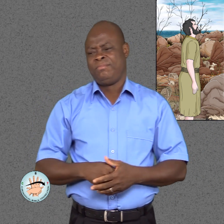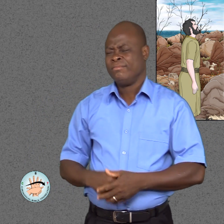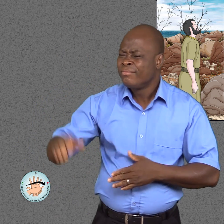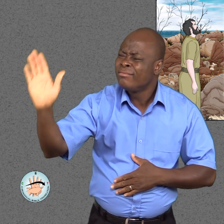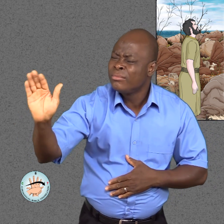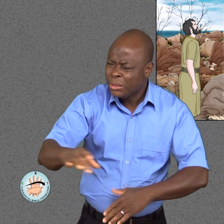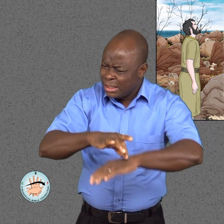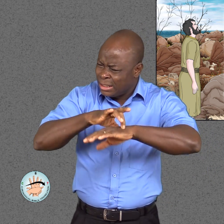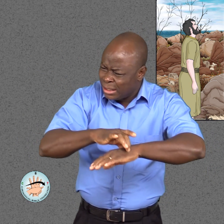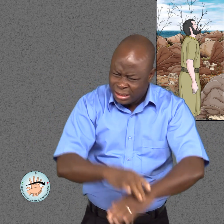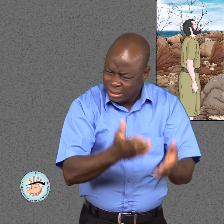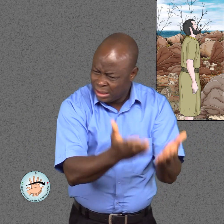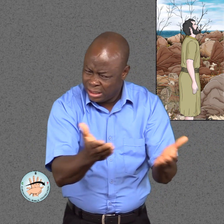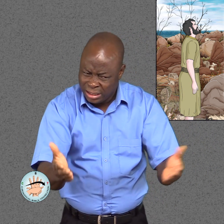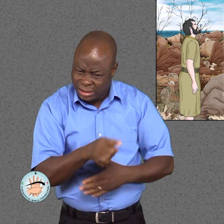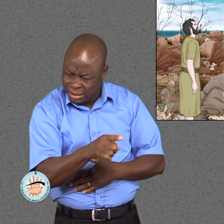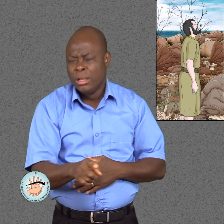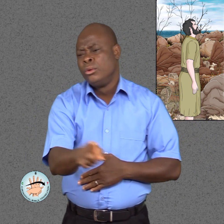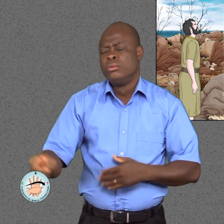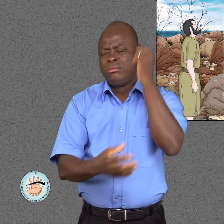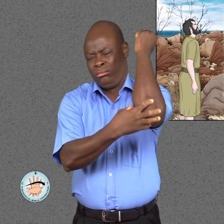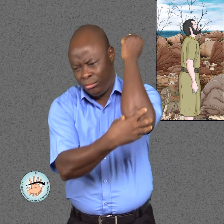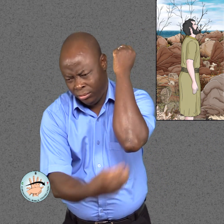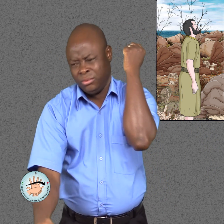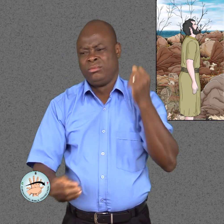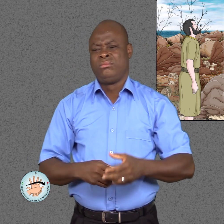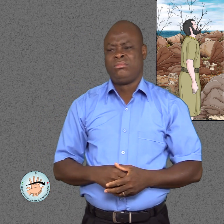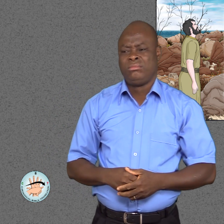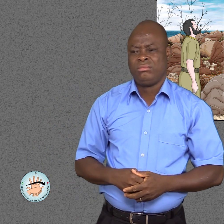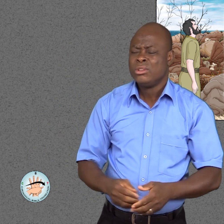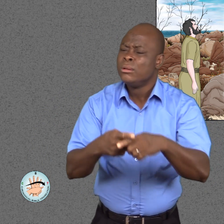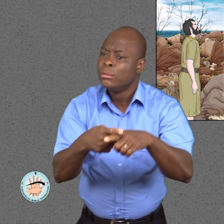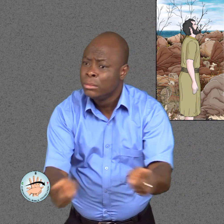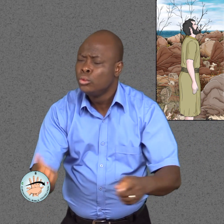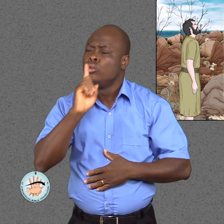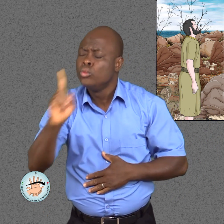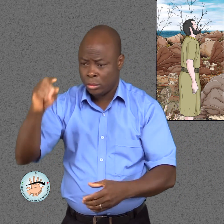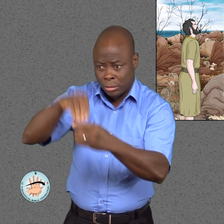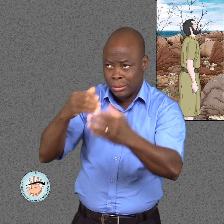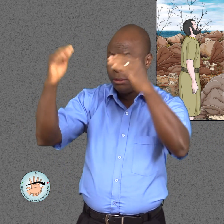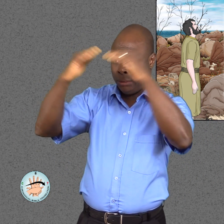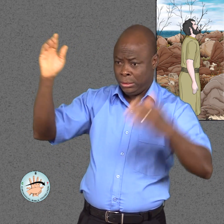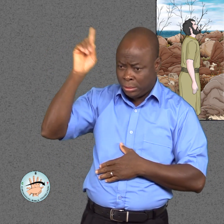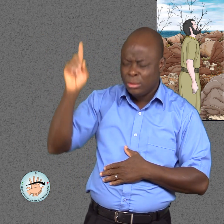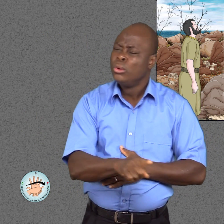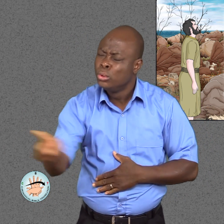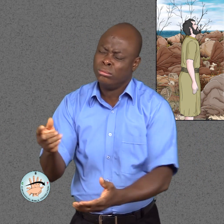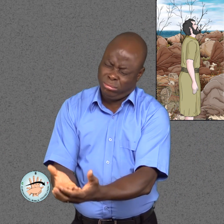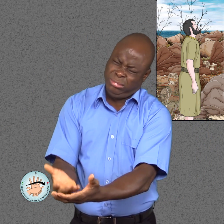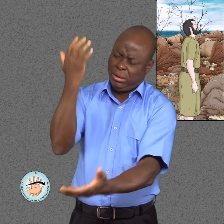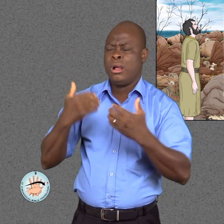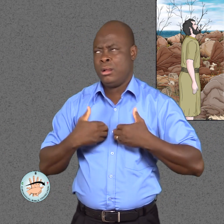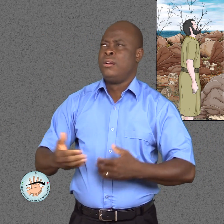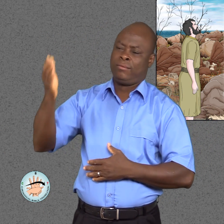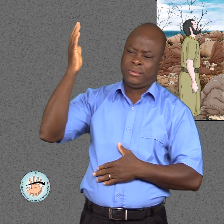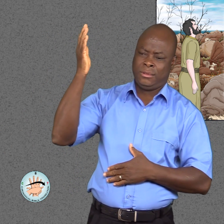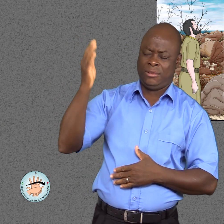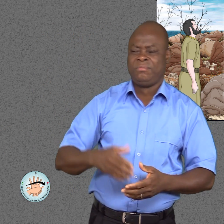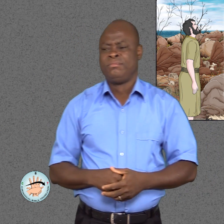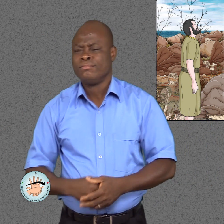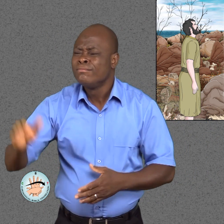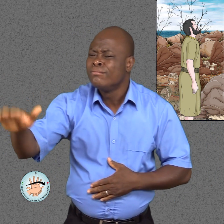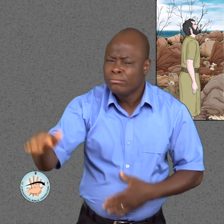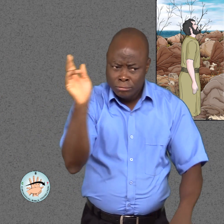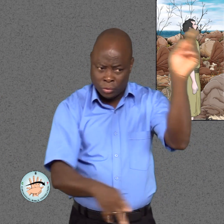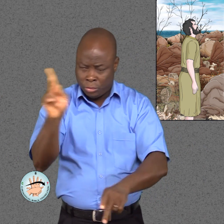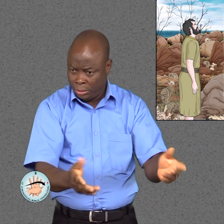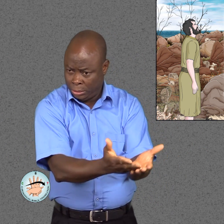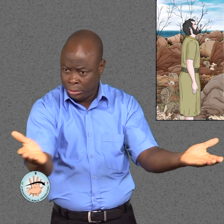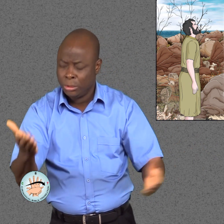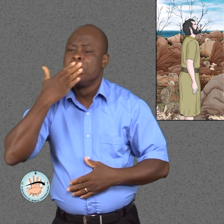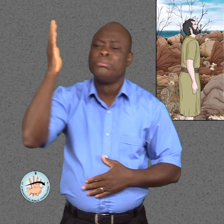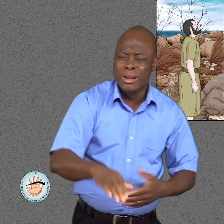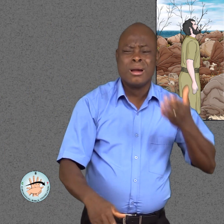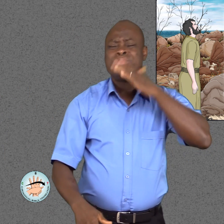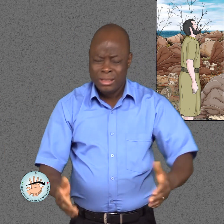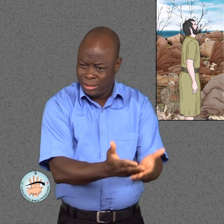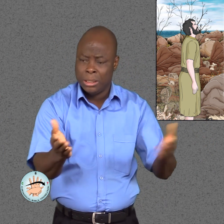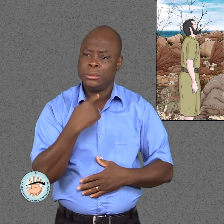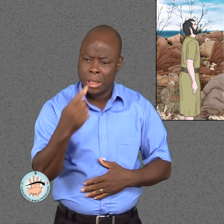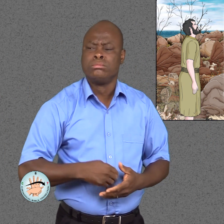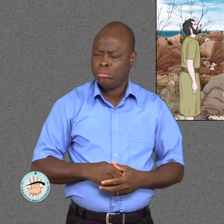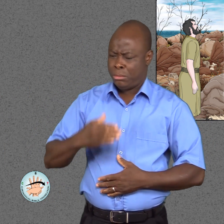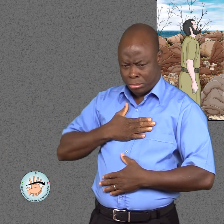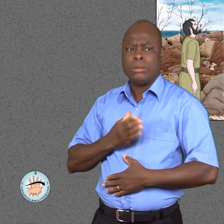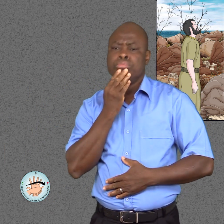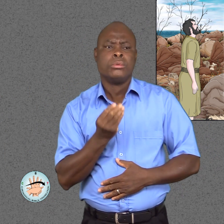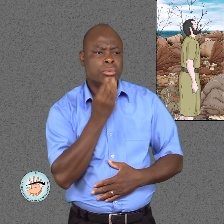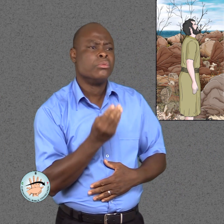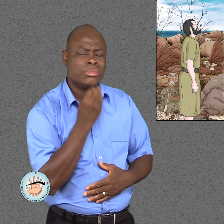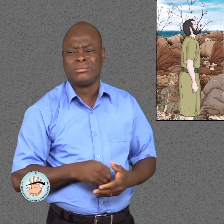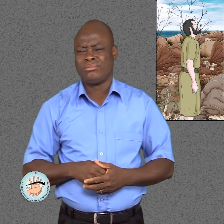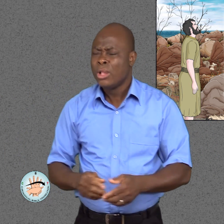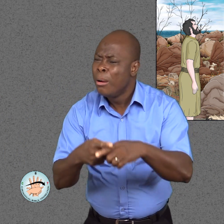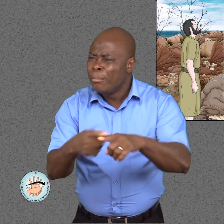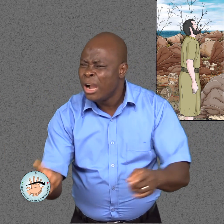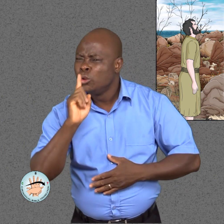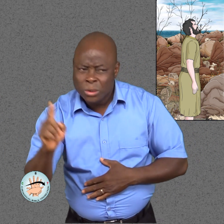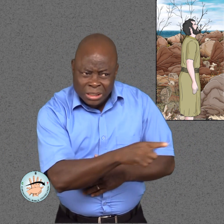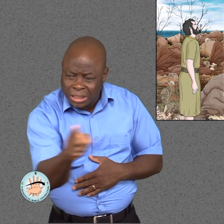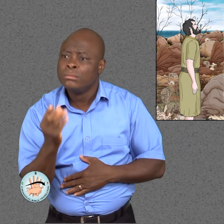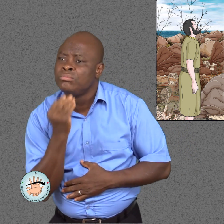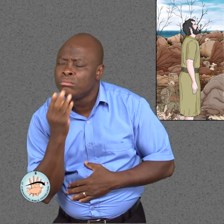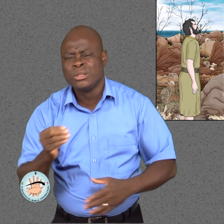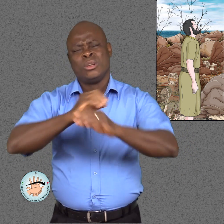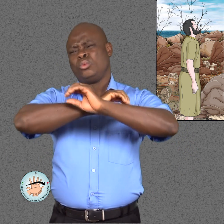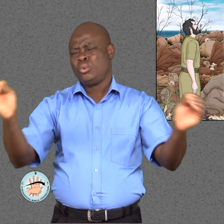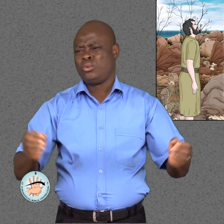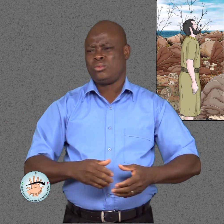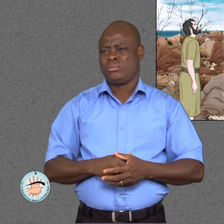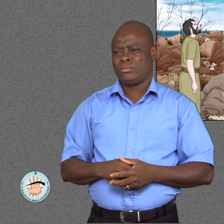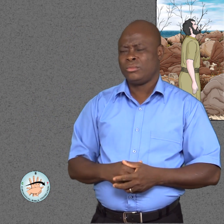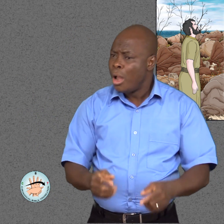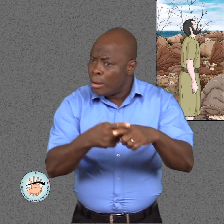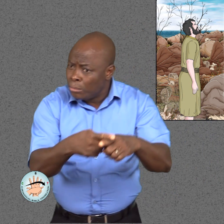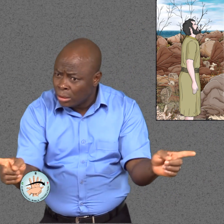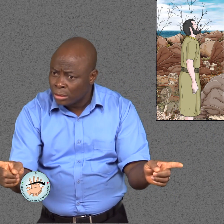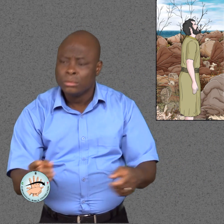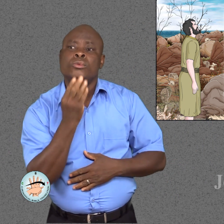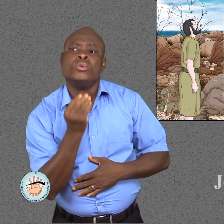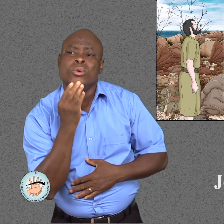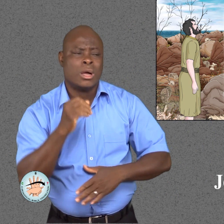I know your affliction and your poverty—though you are rich!